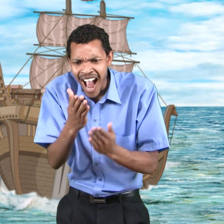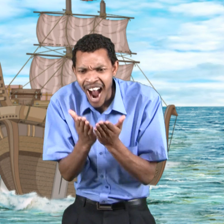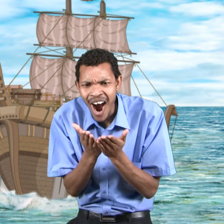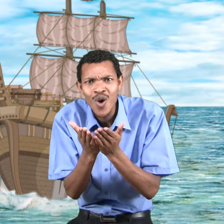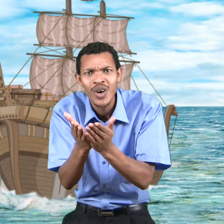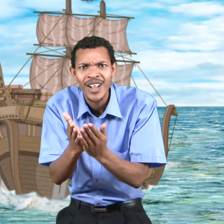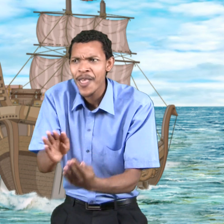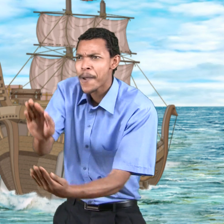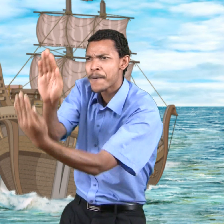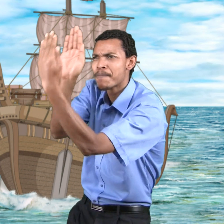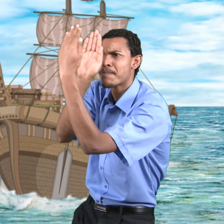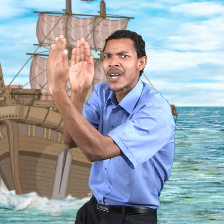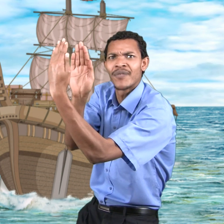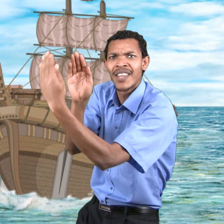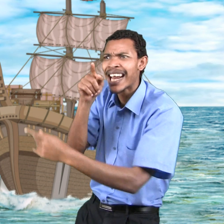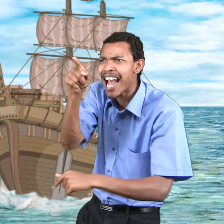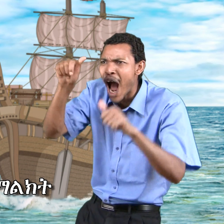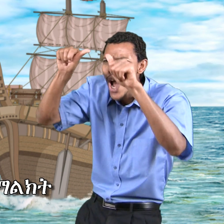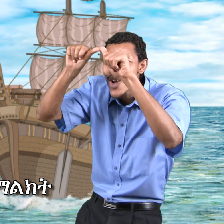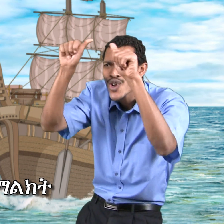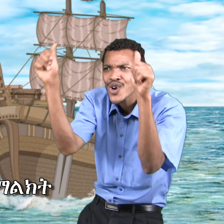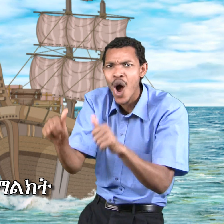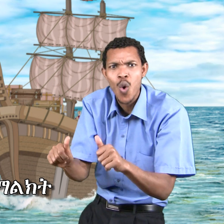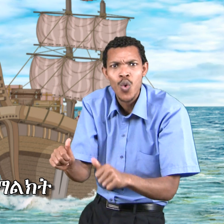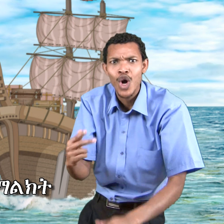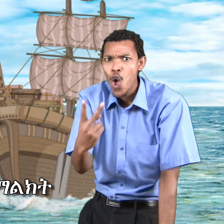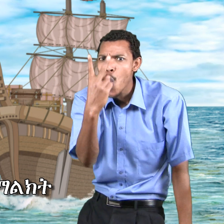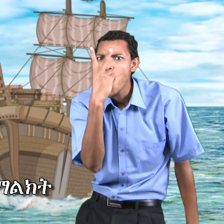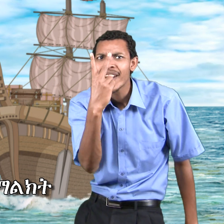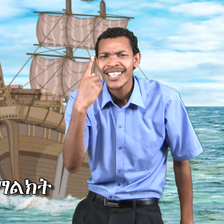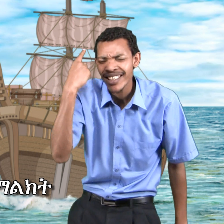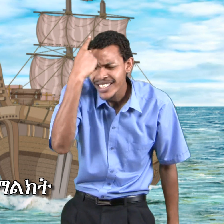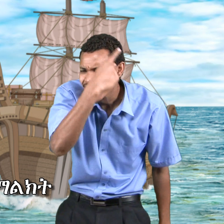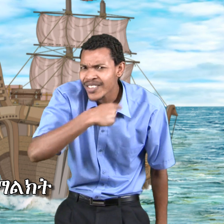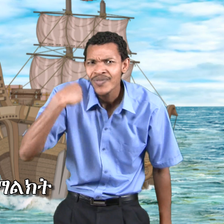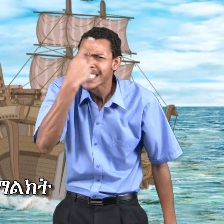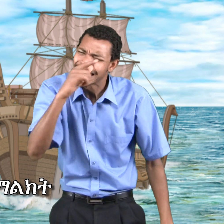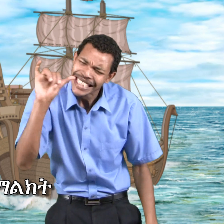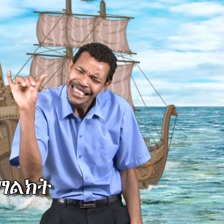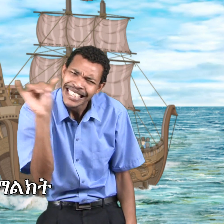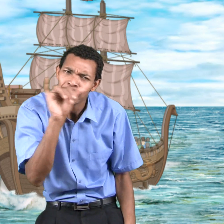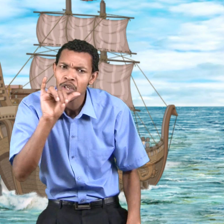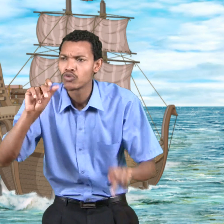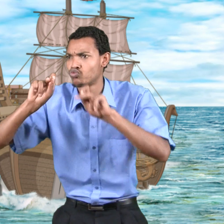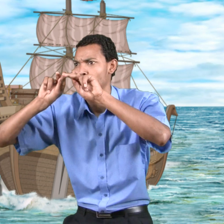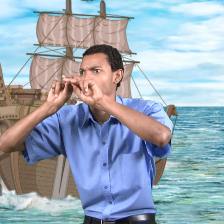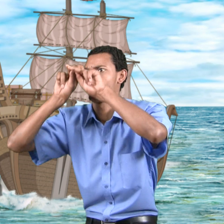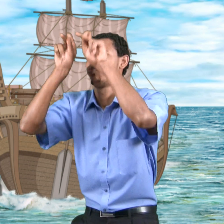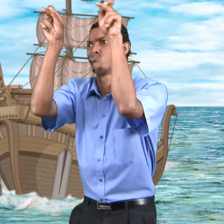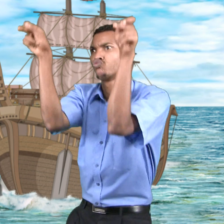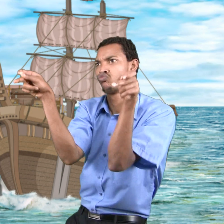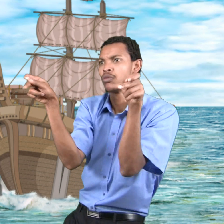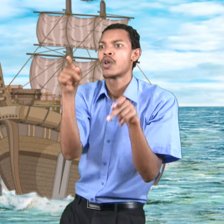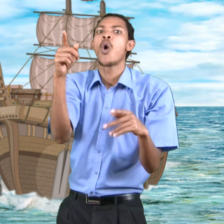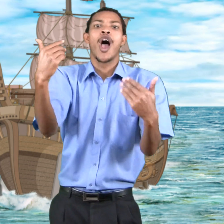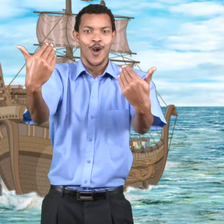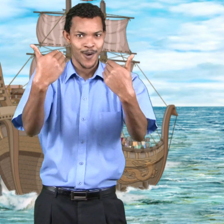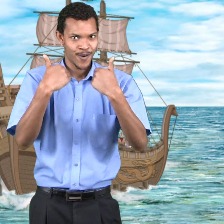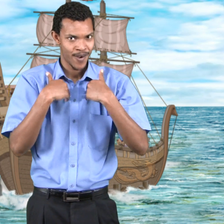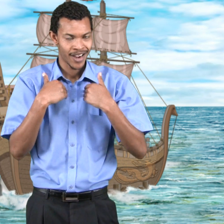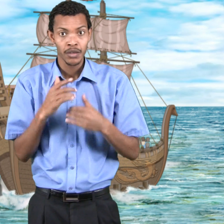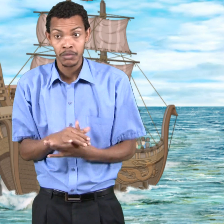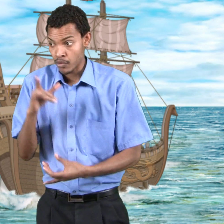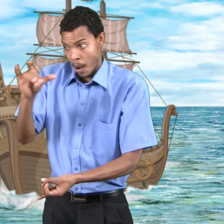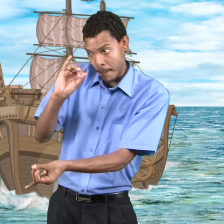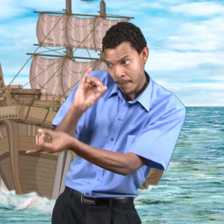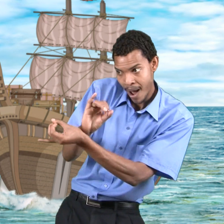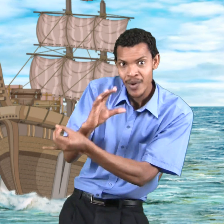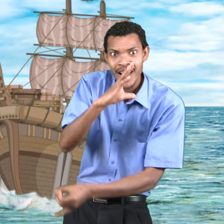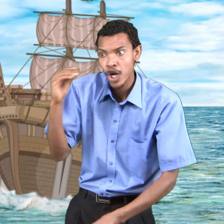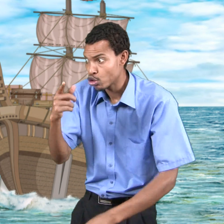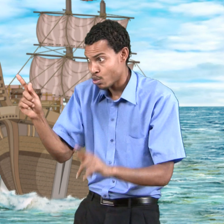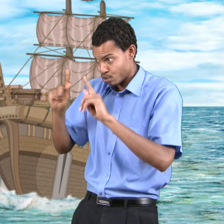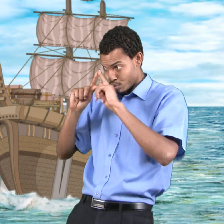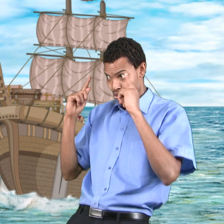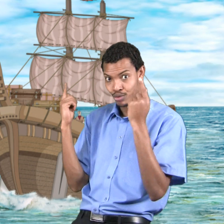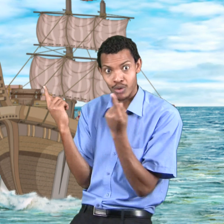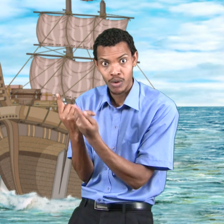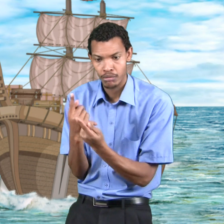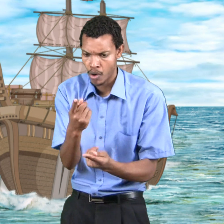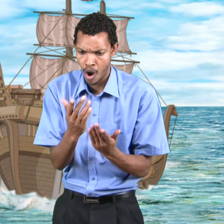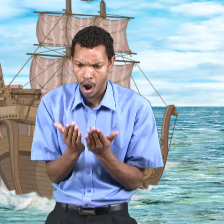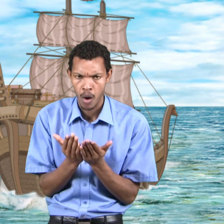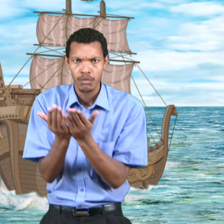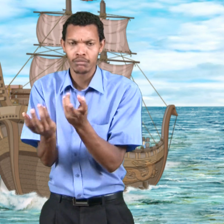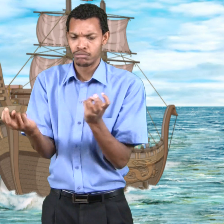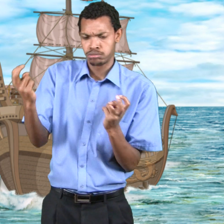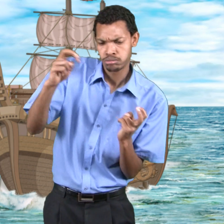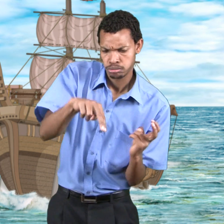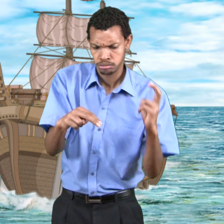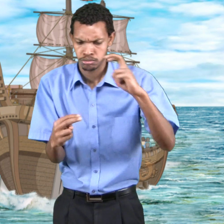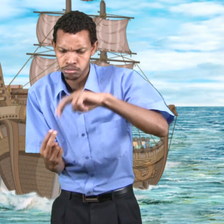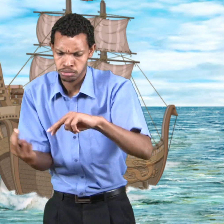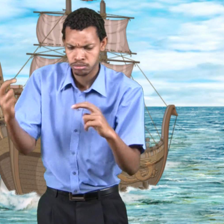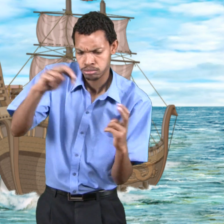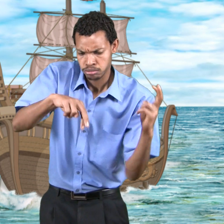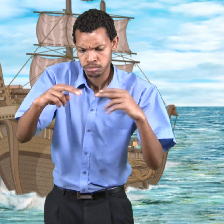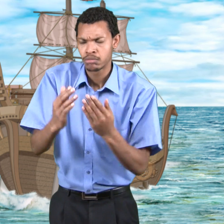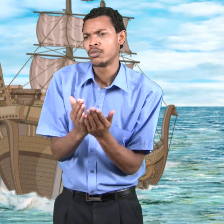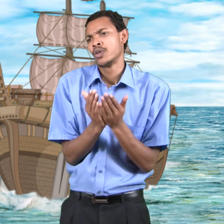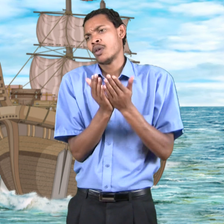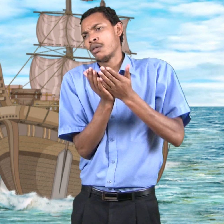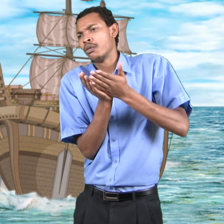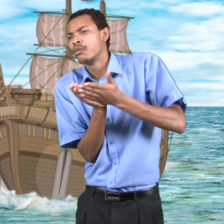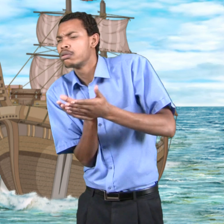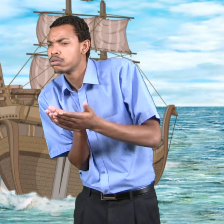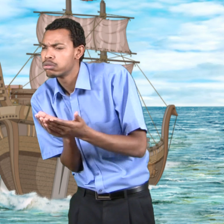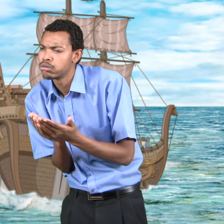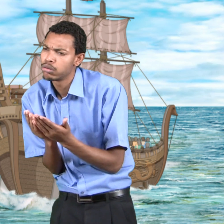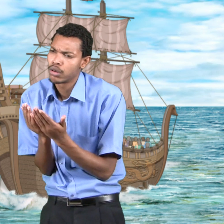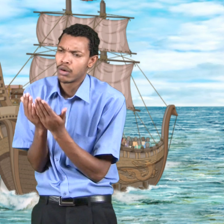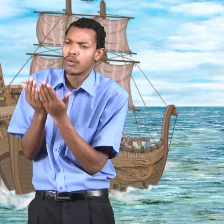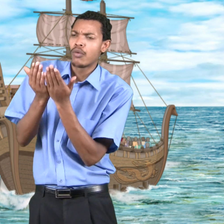It had the Twin Brothers as a figurehead.